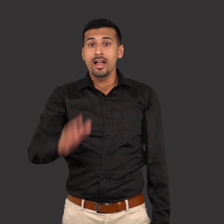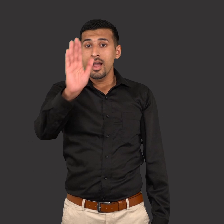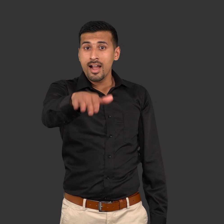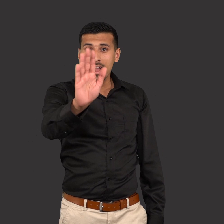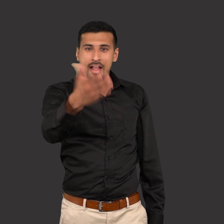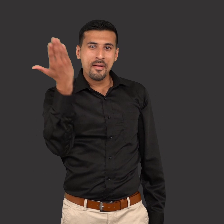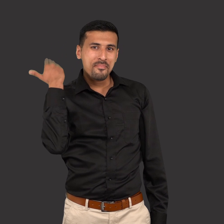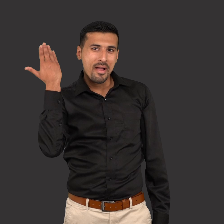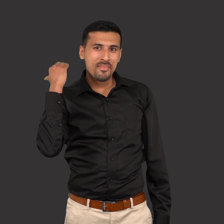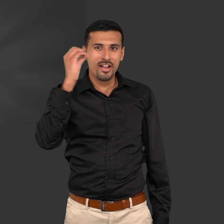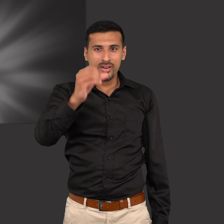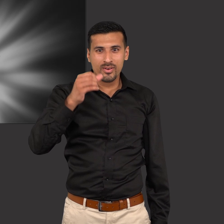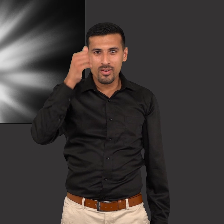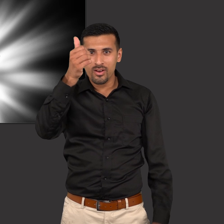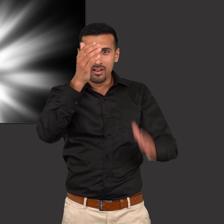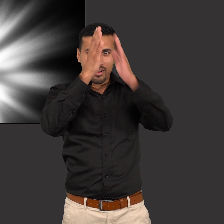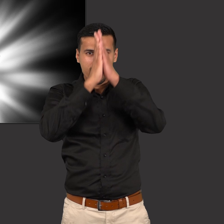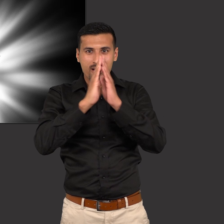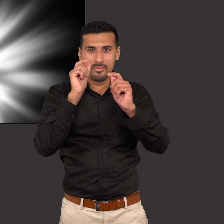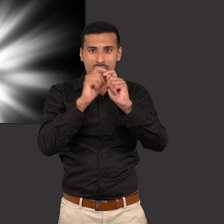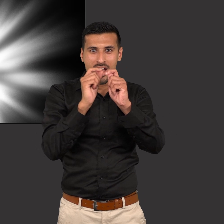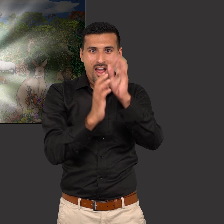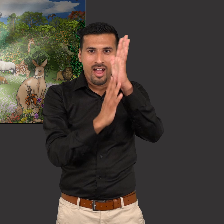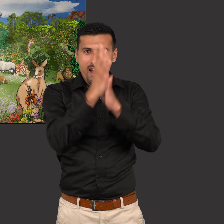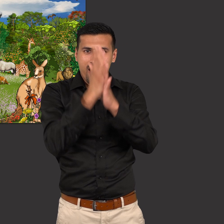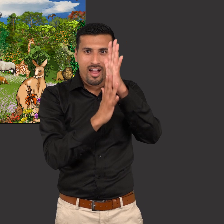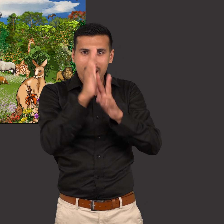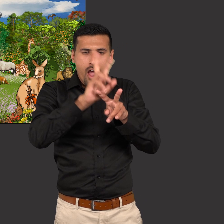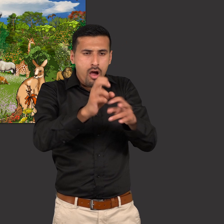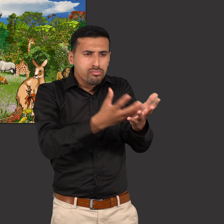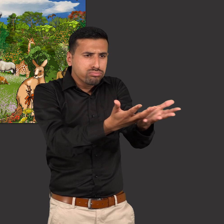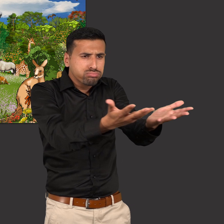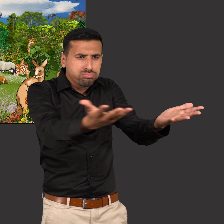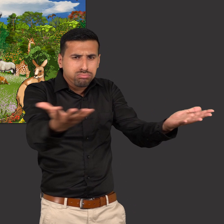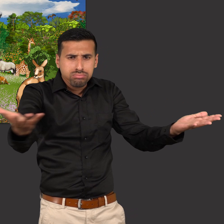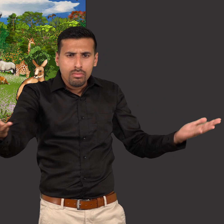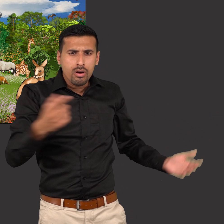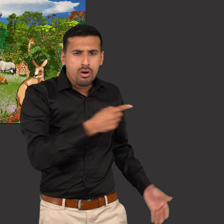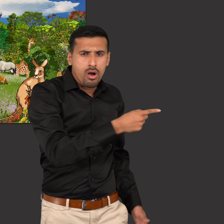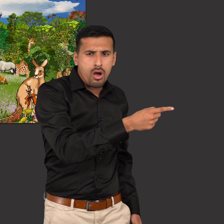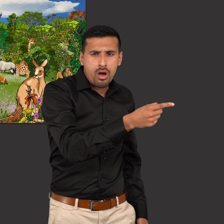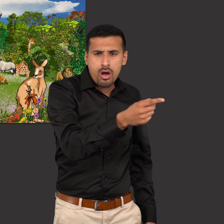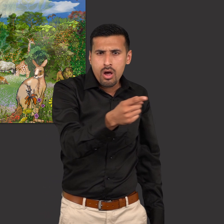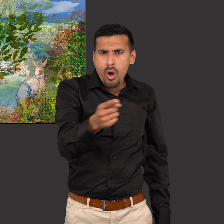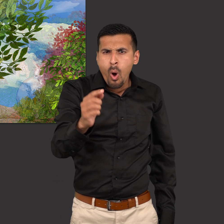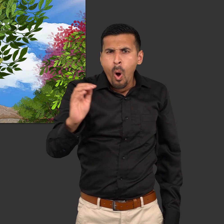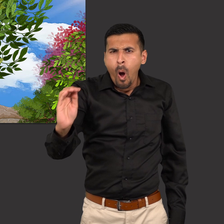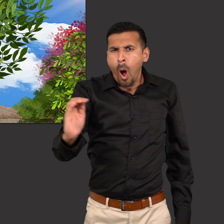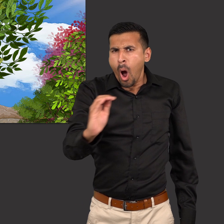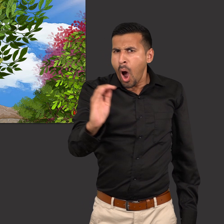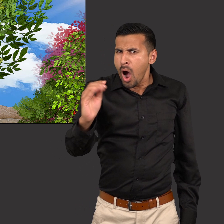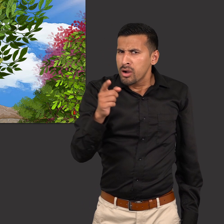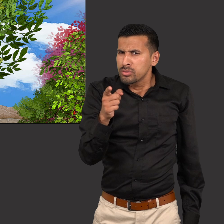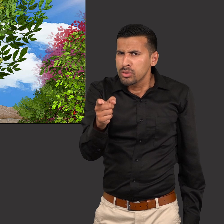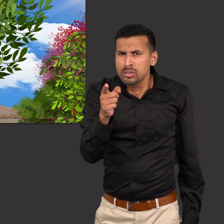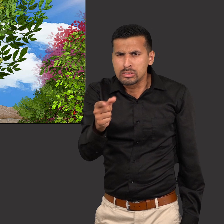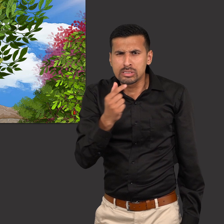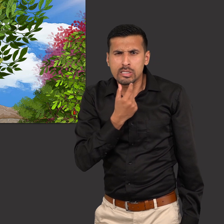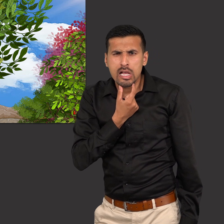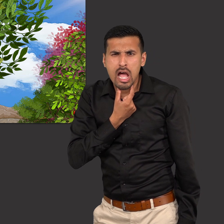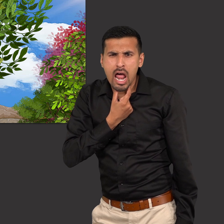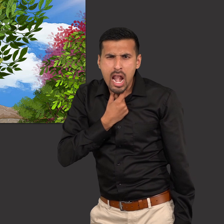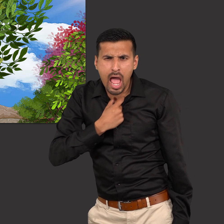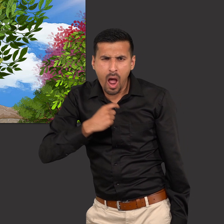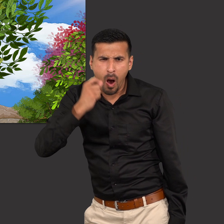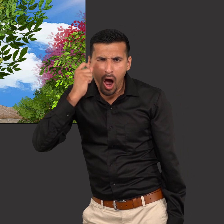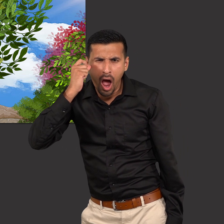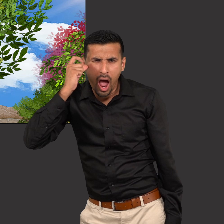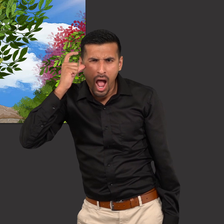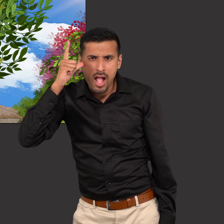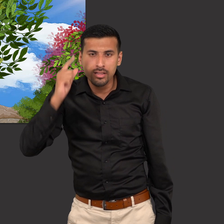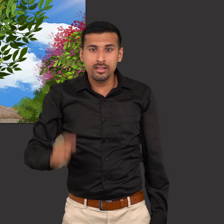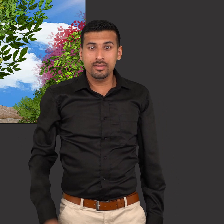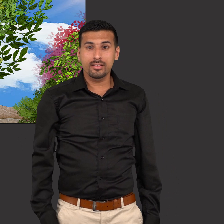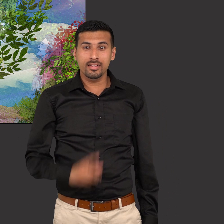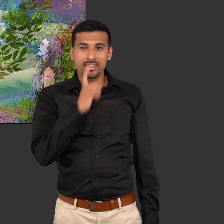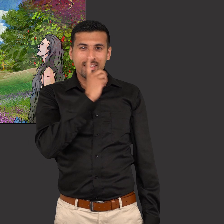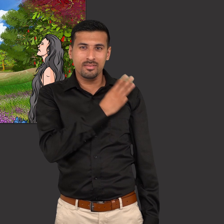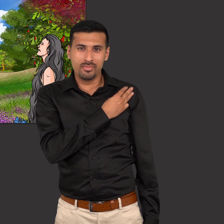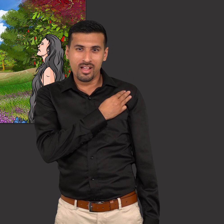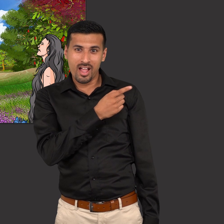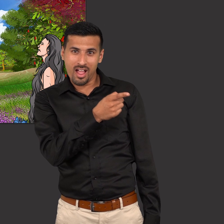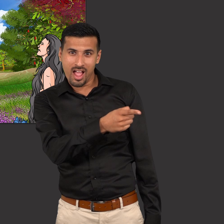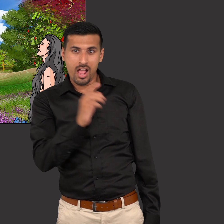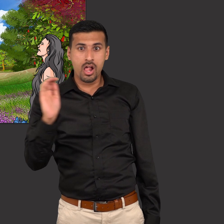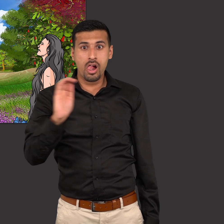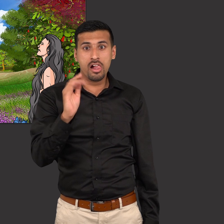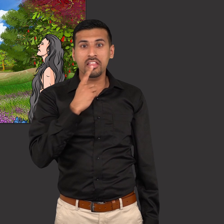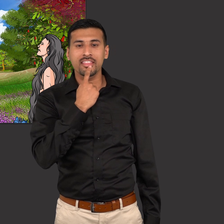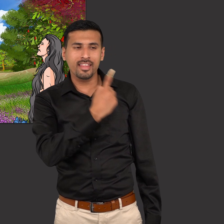Now the serpent was more crafty than any beast of the field that the LORD God had made.